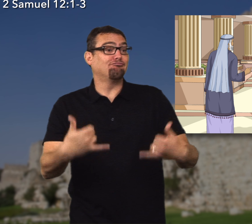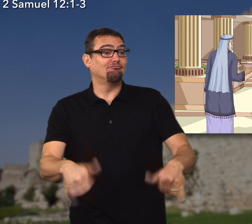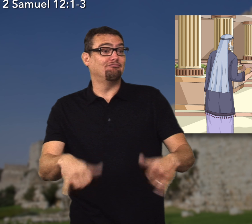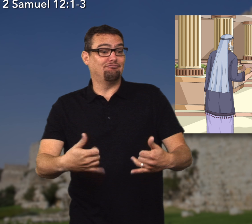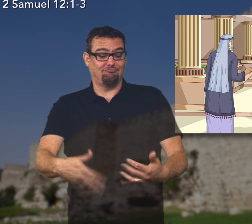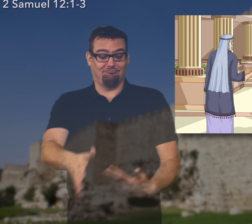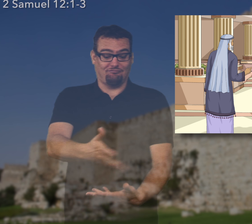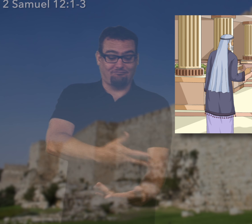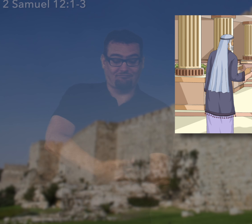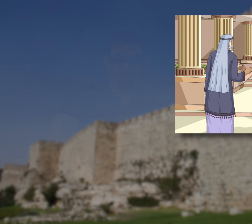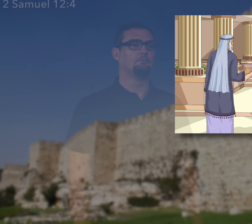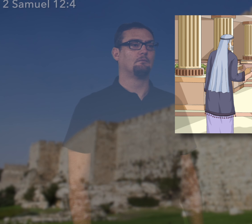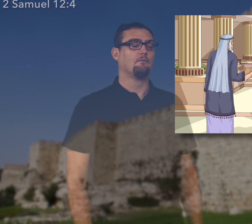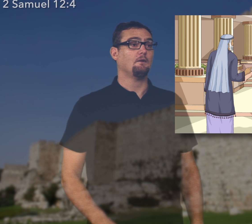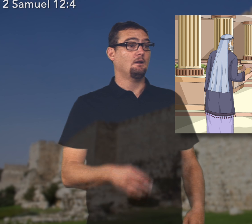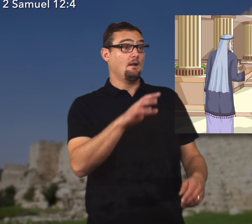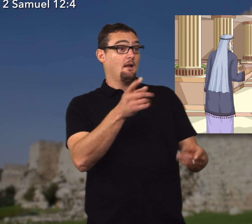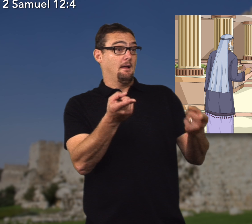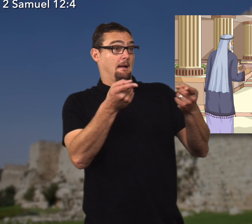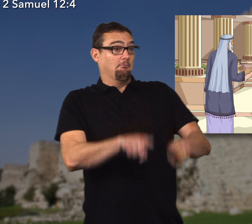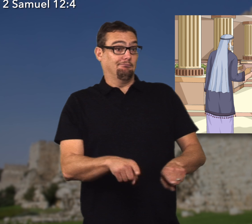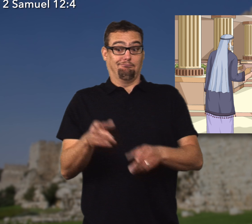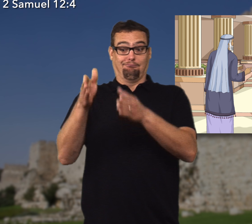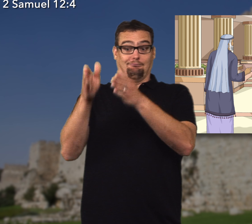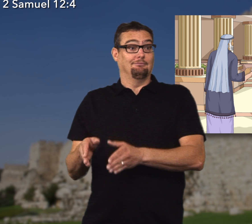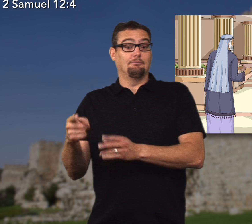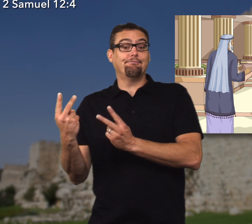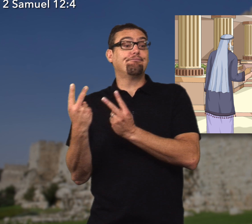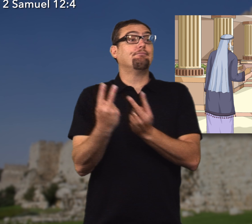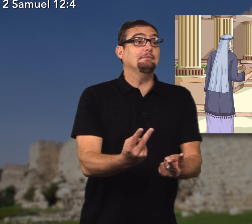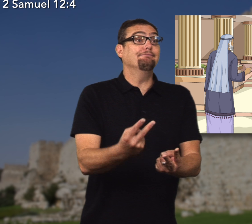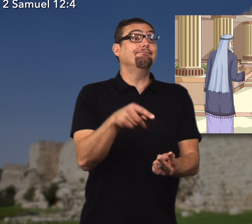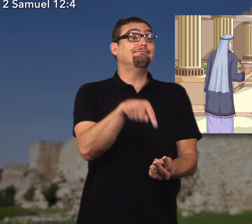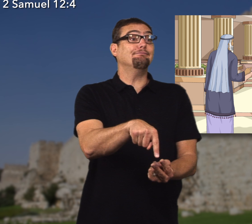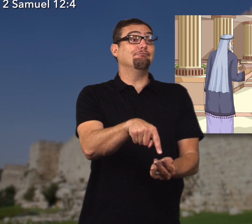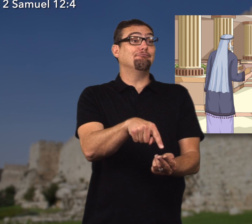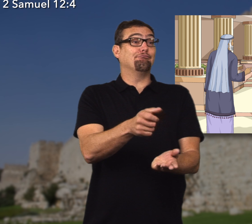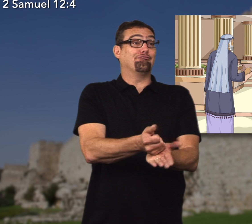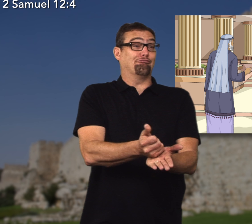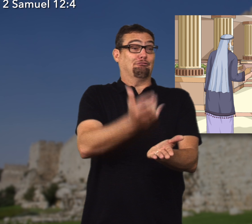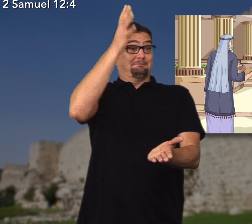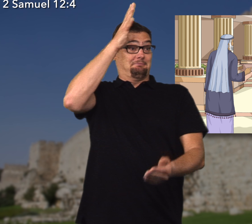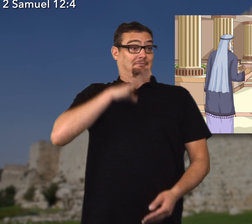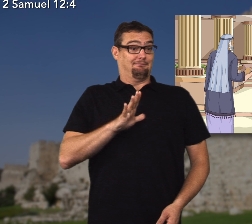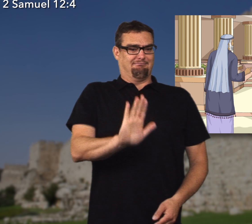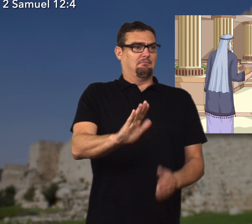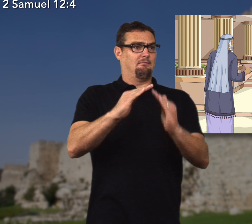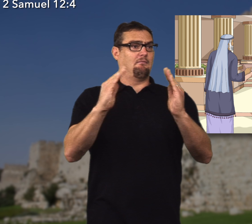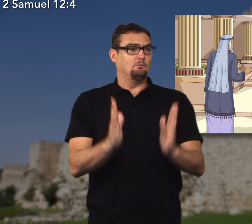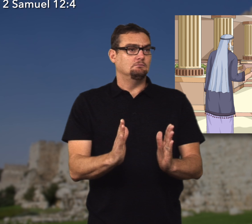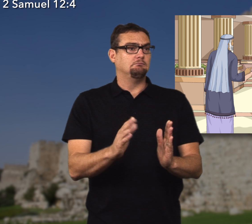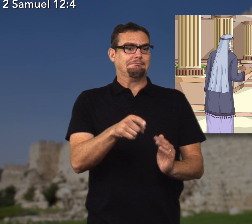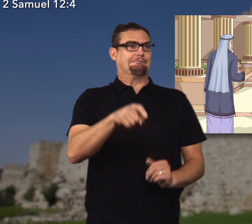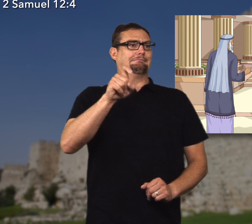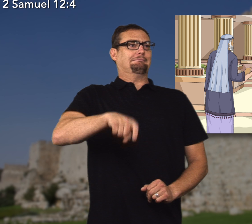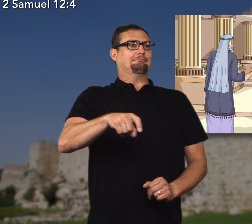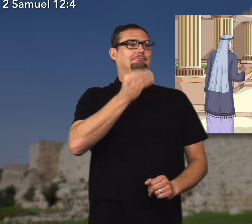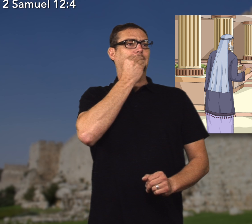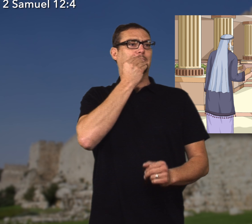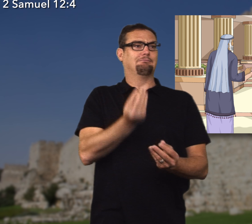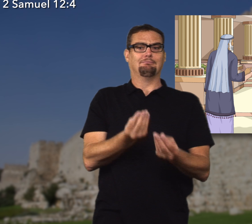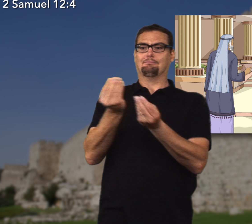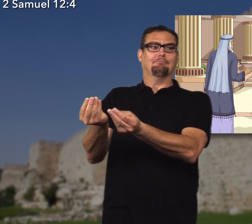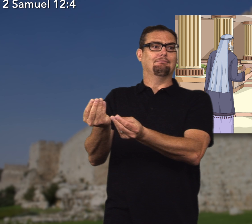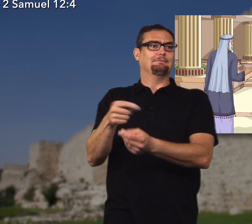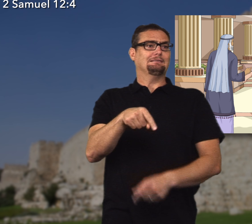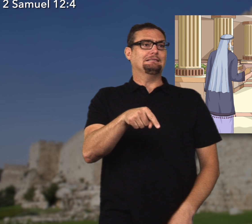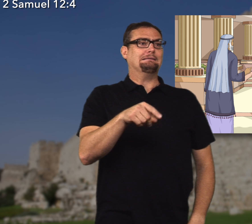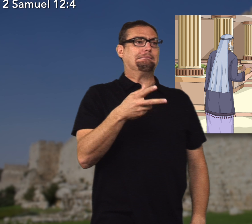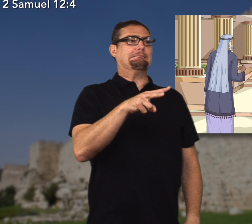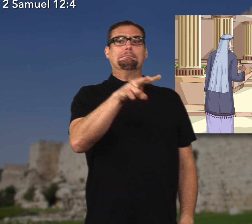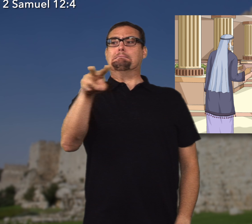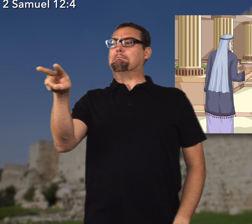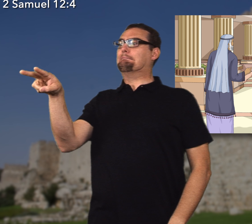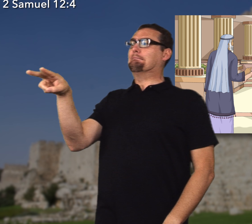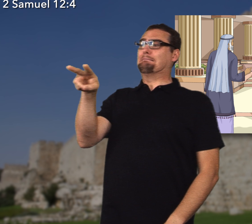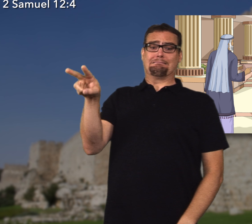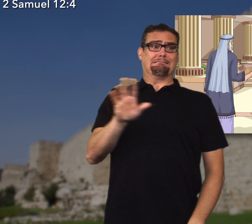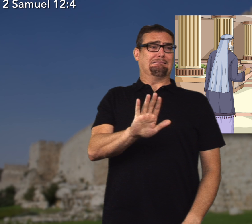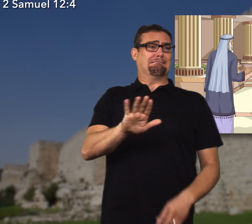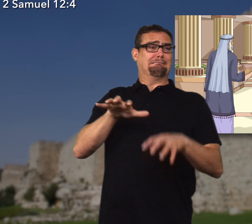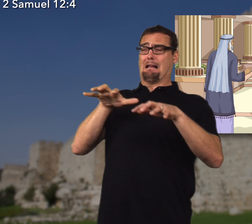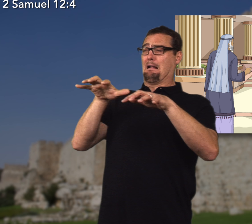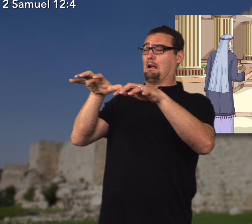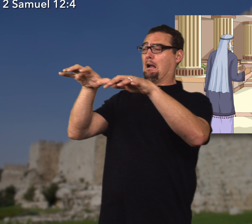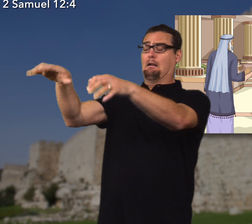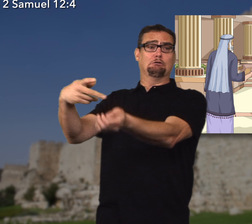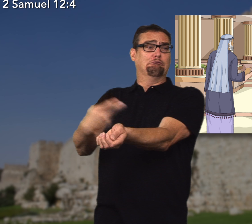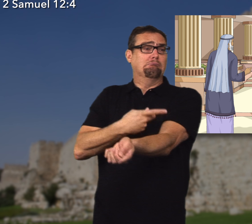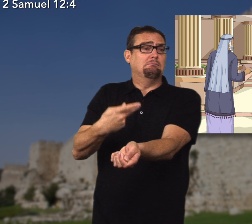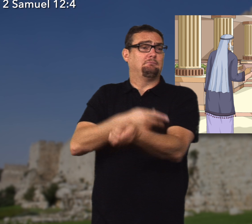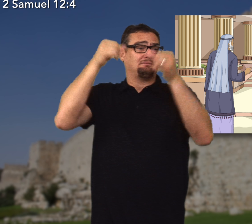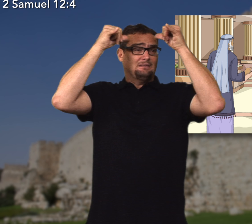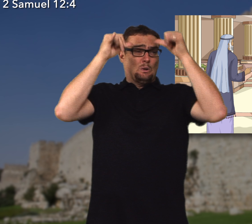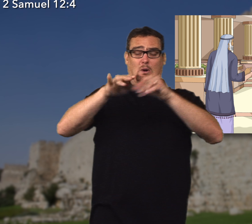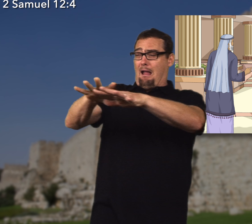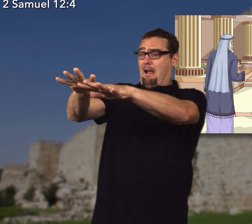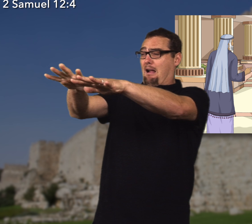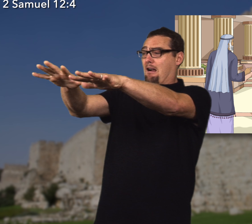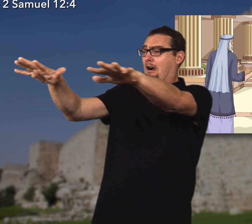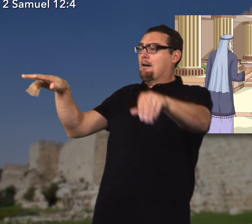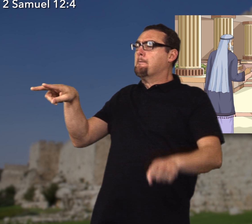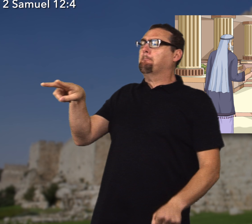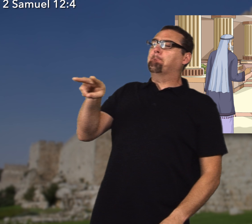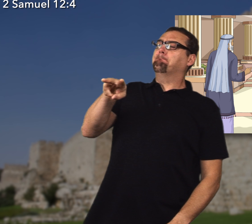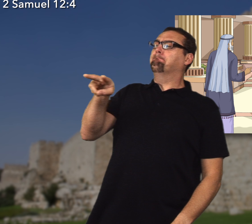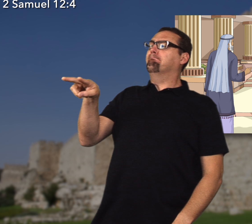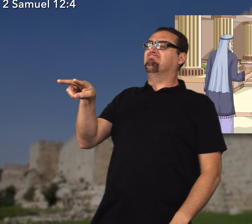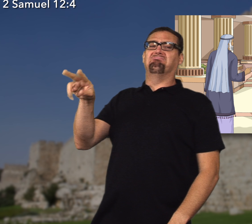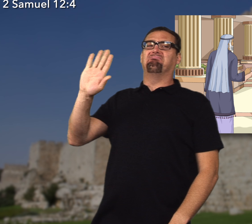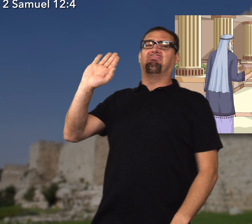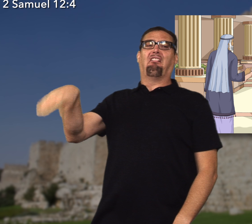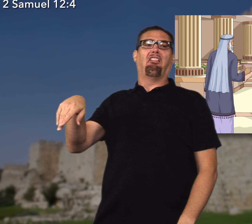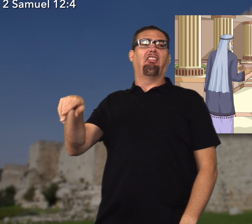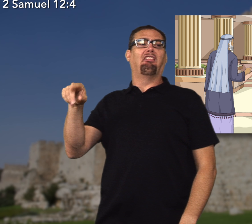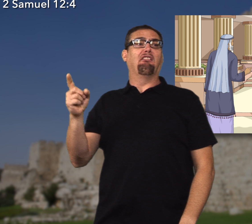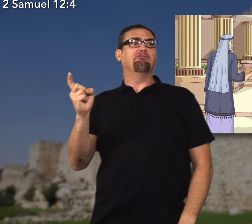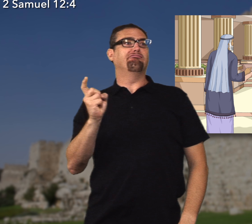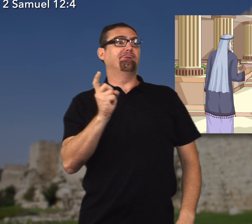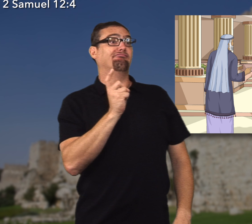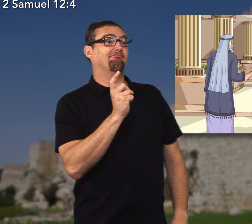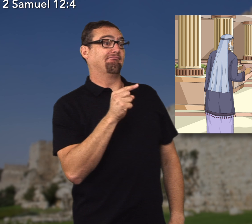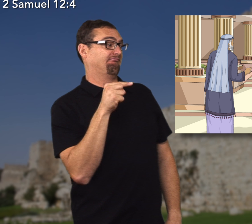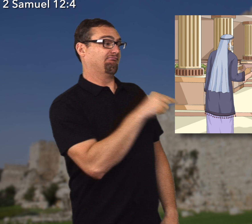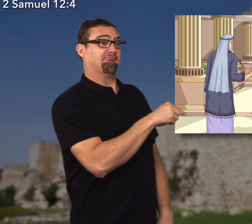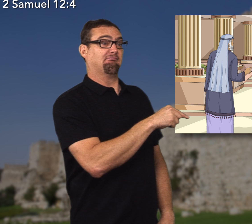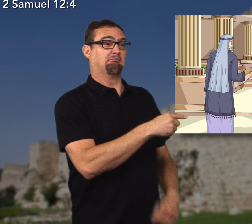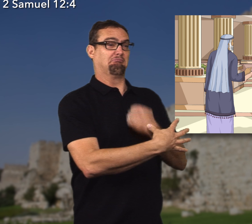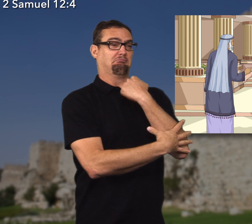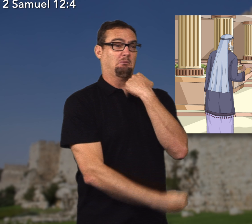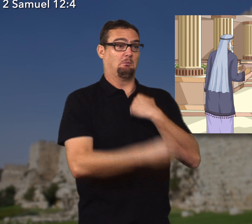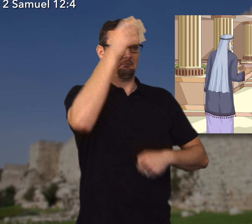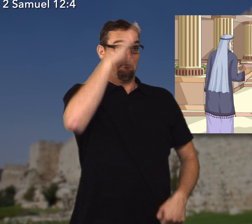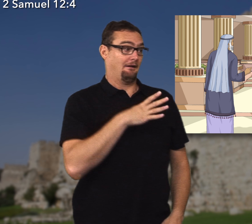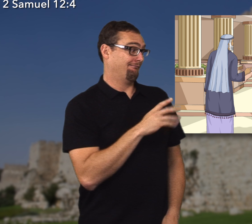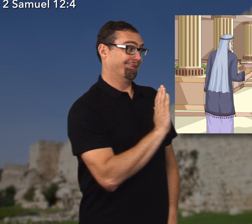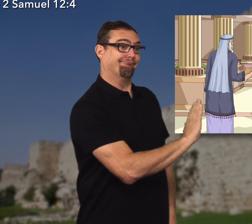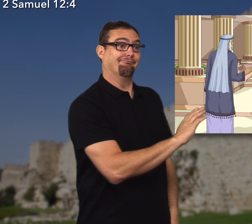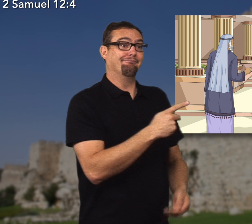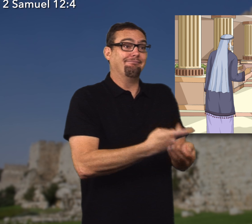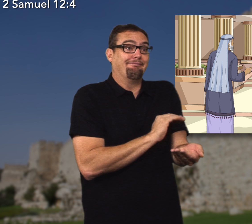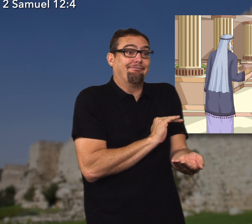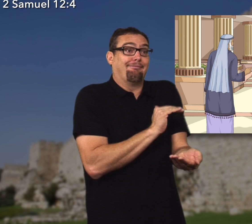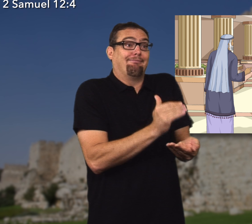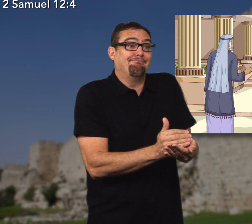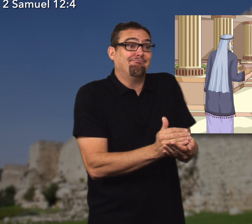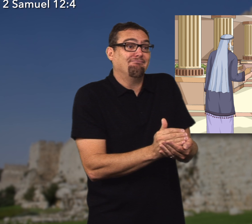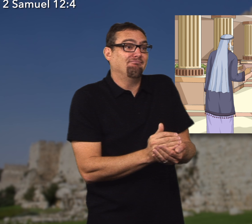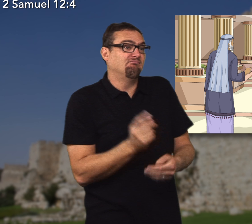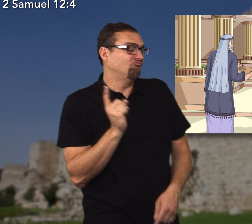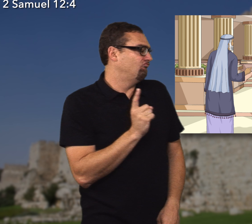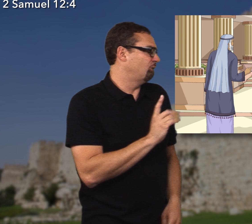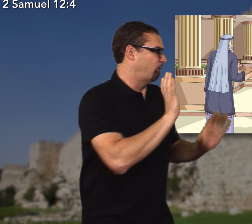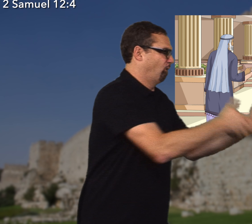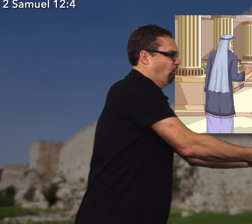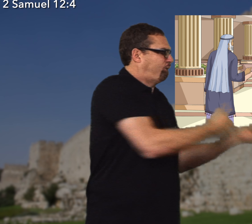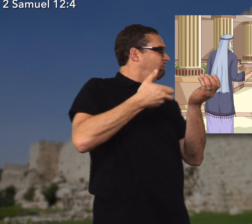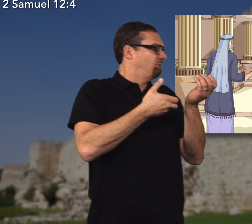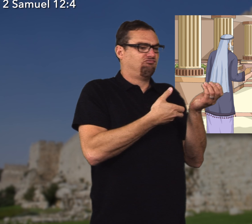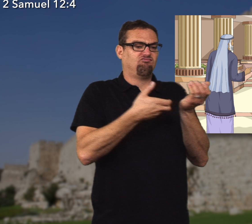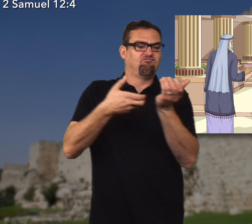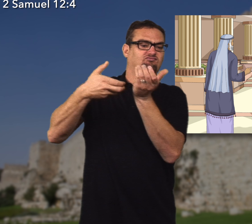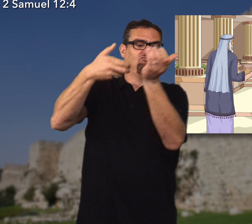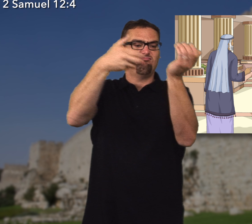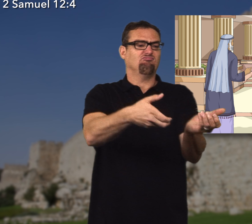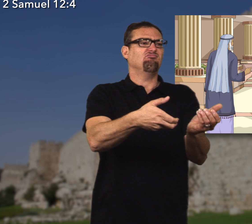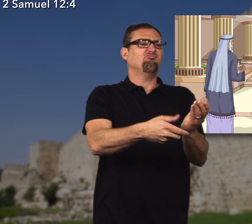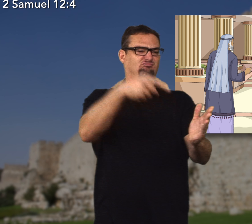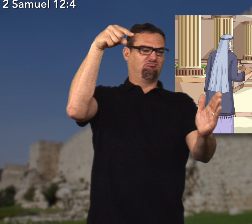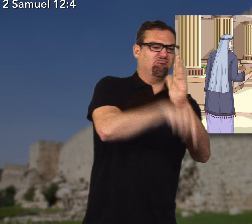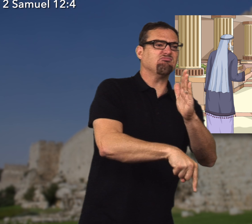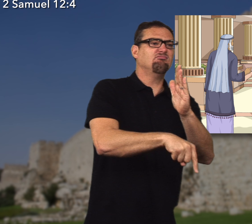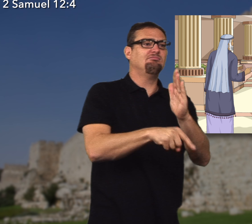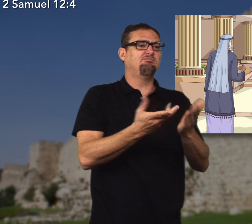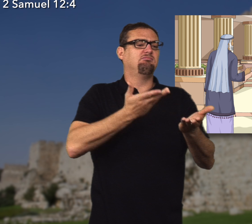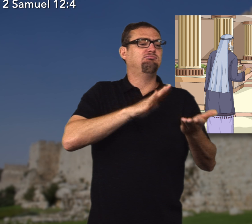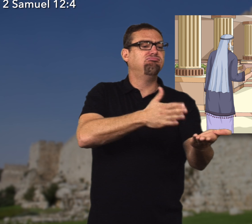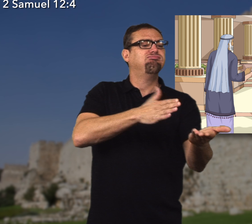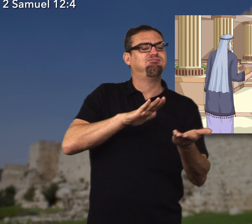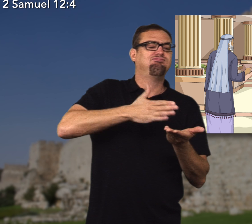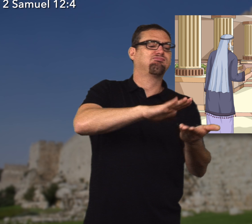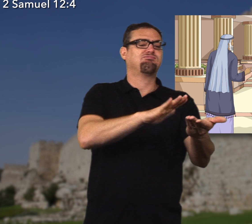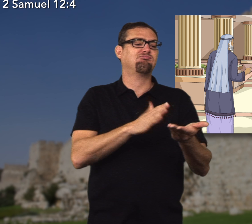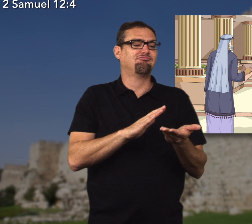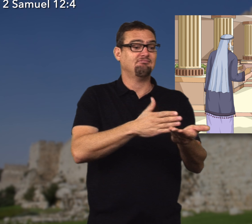Now a traveler came to the rich man, who refrained from taking one of his own sheep or cattle to prepare for the traveler who had come to him.